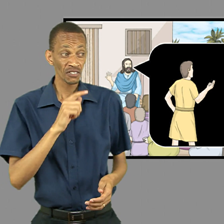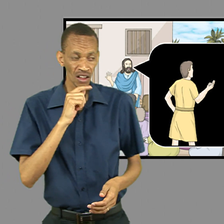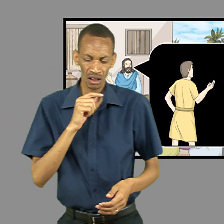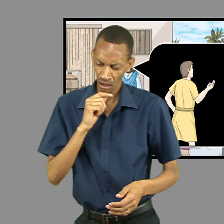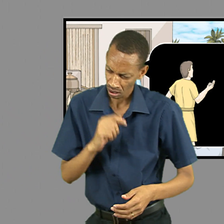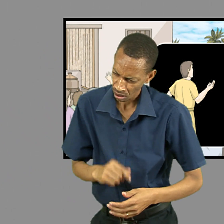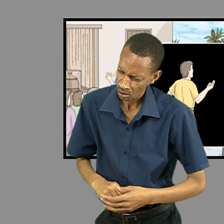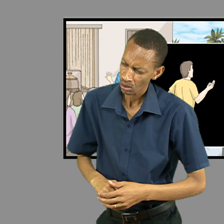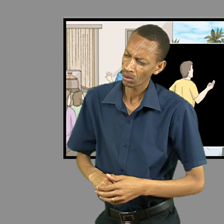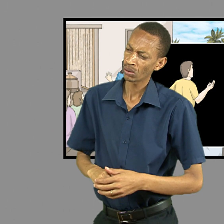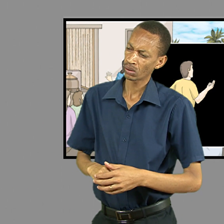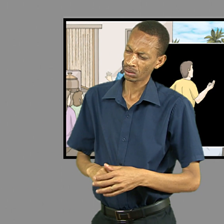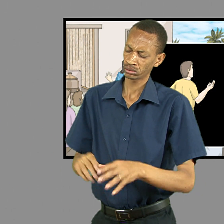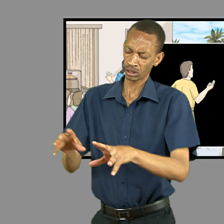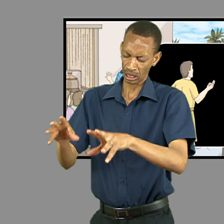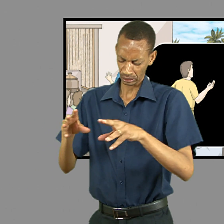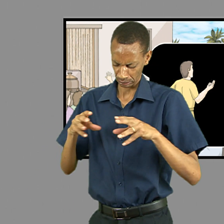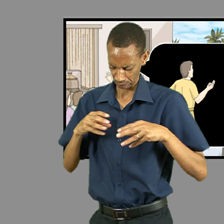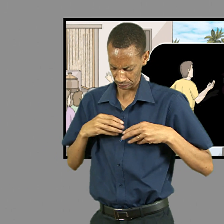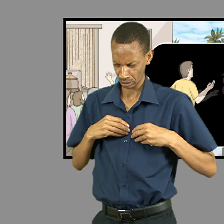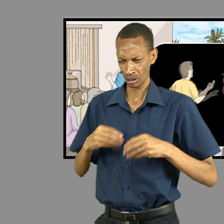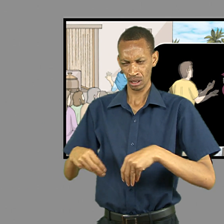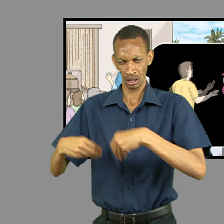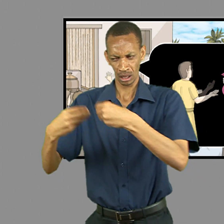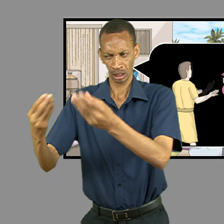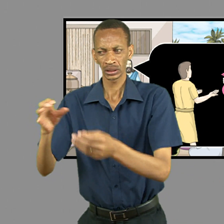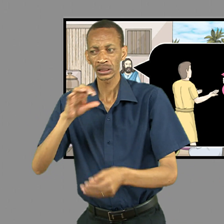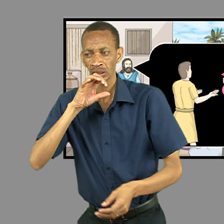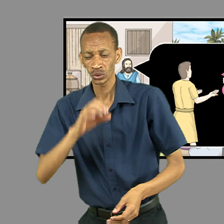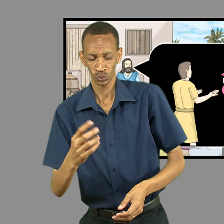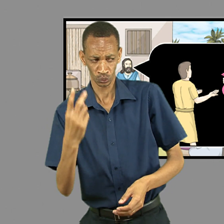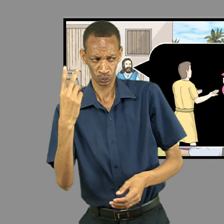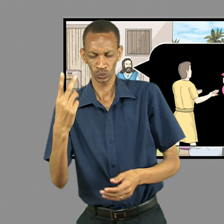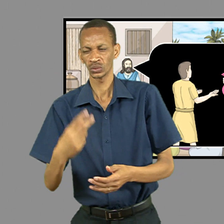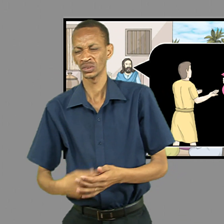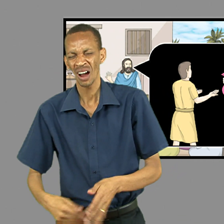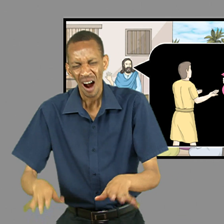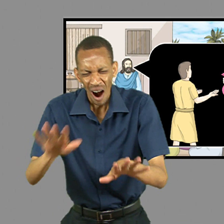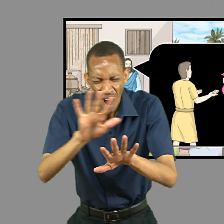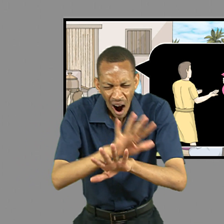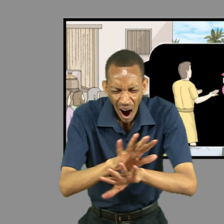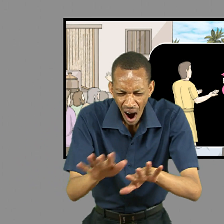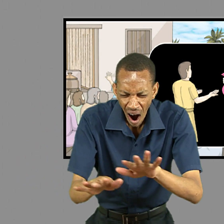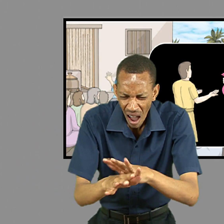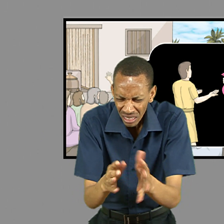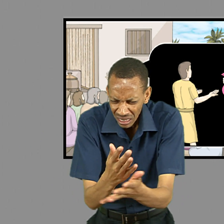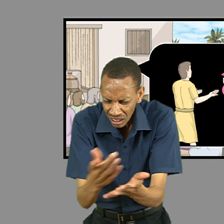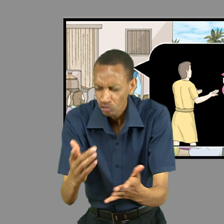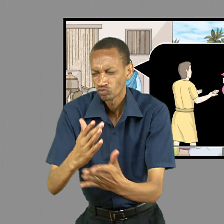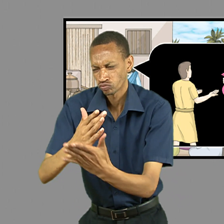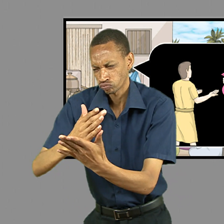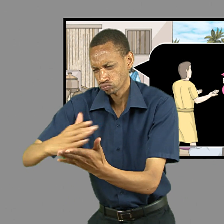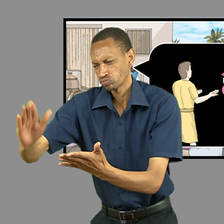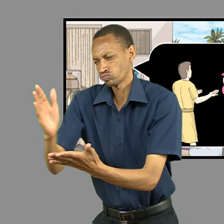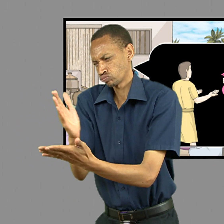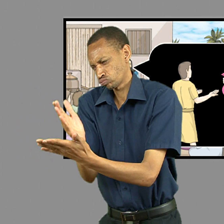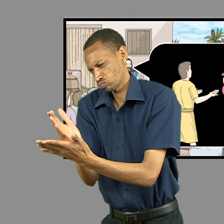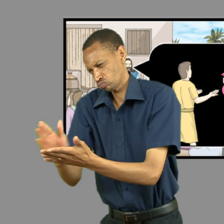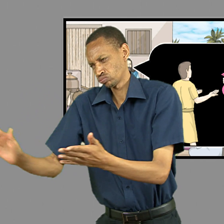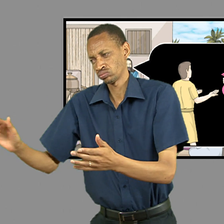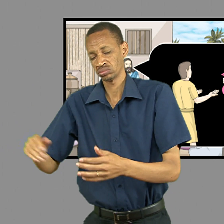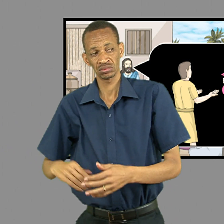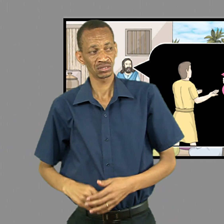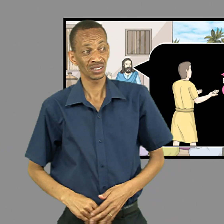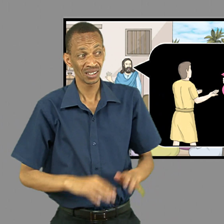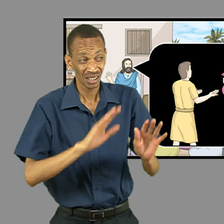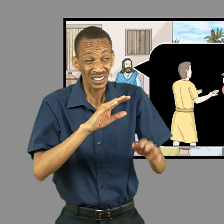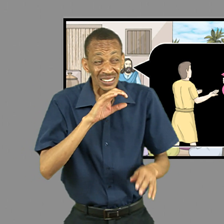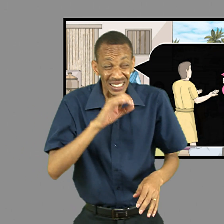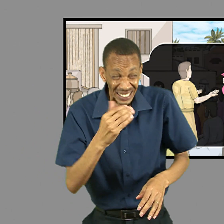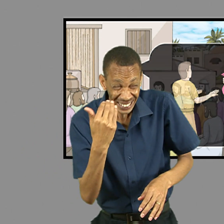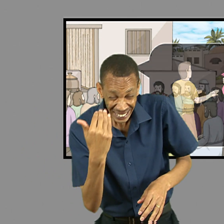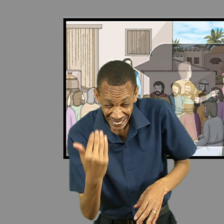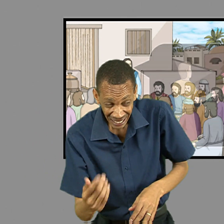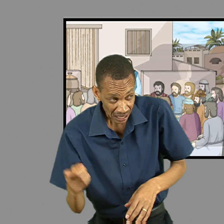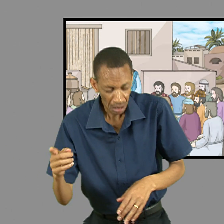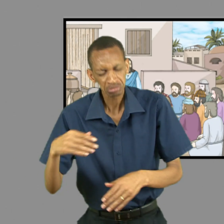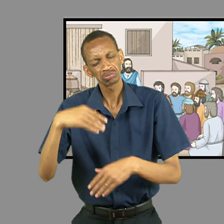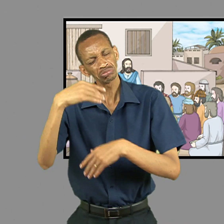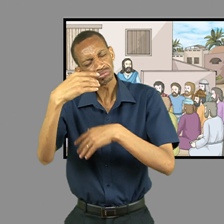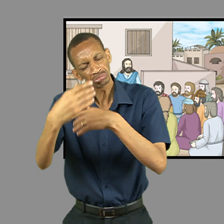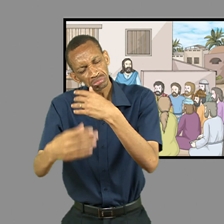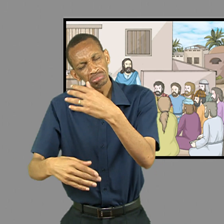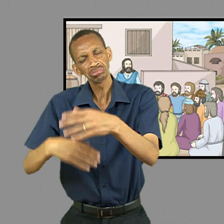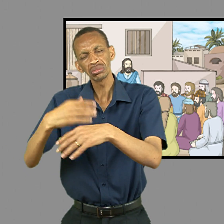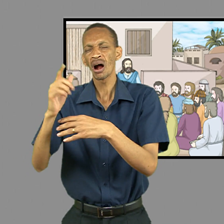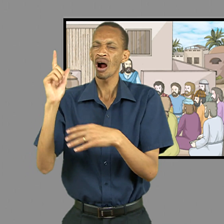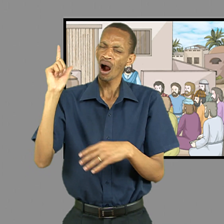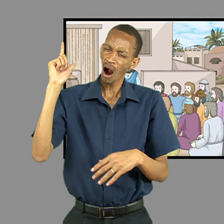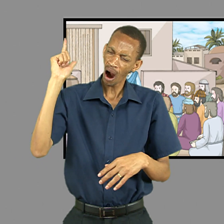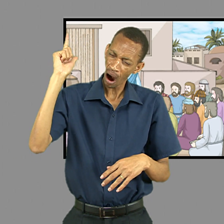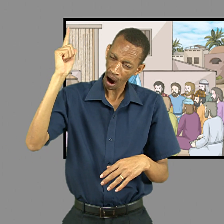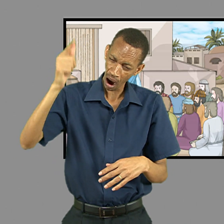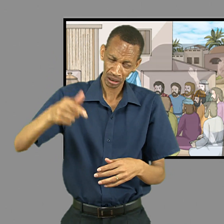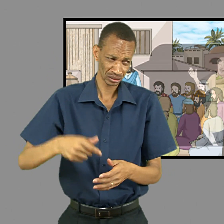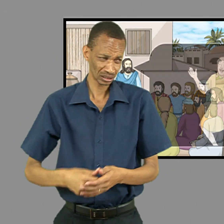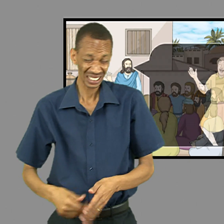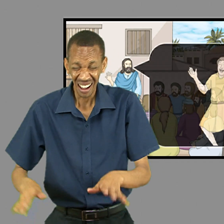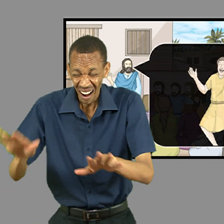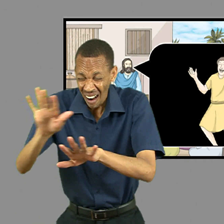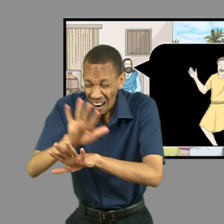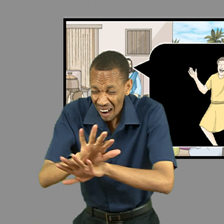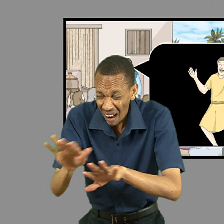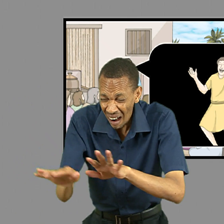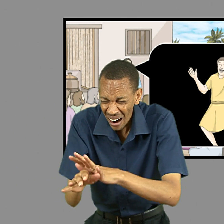So he divided his property between them.